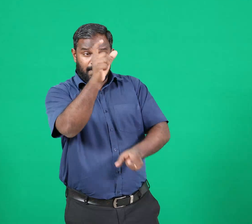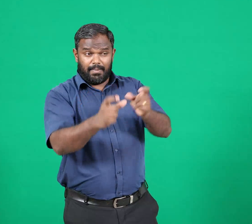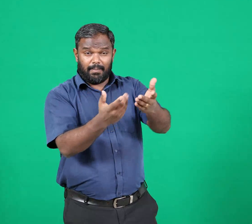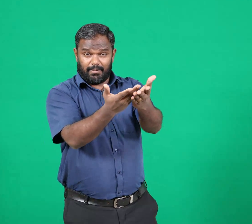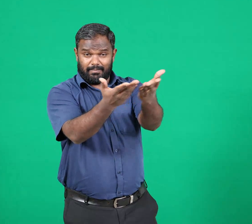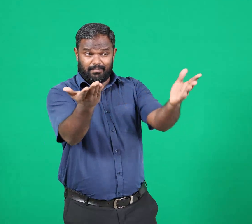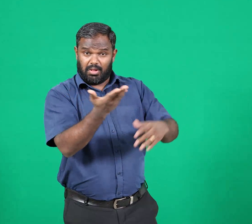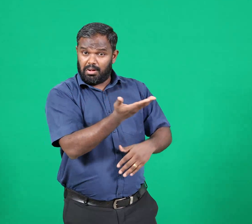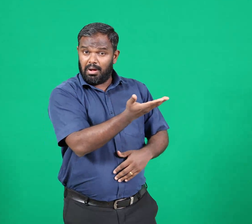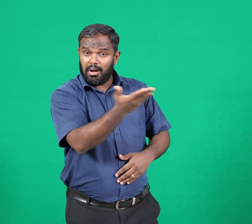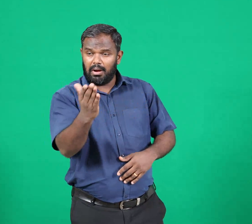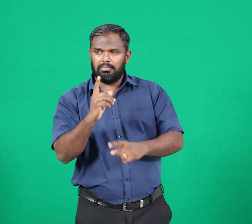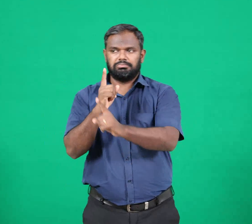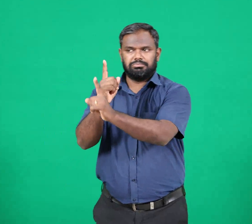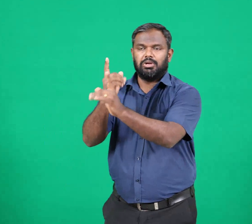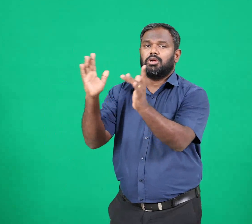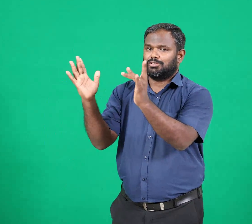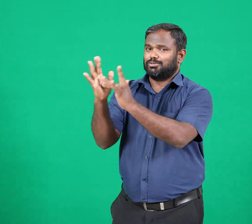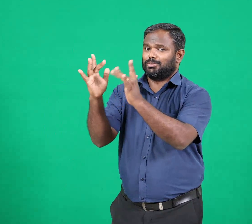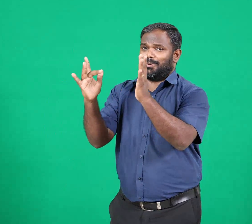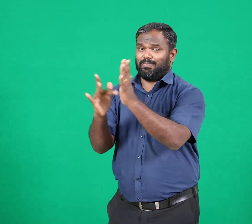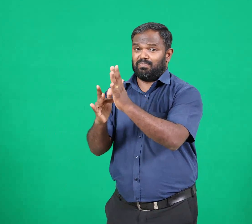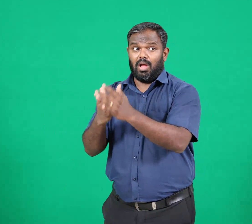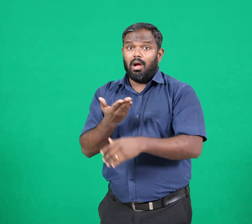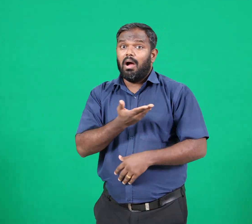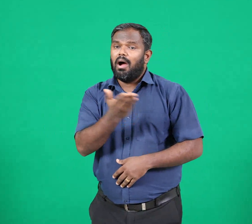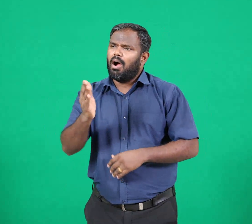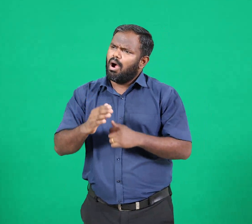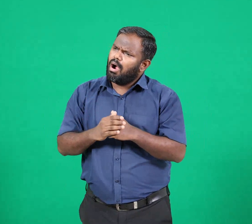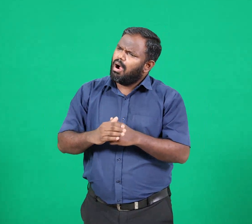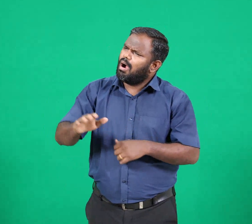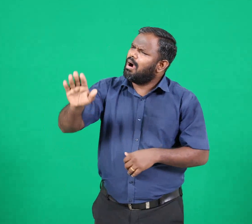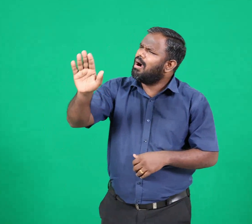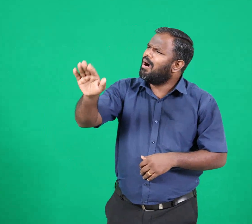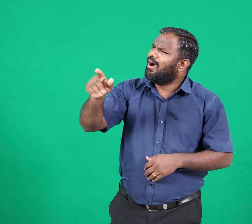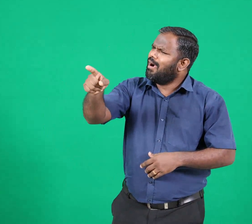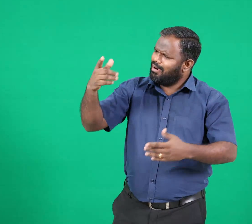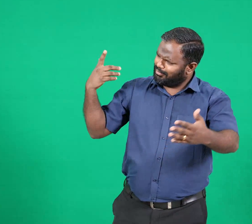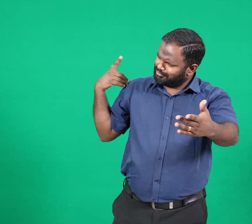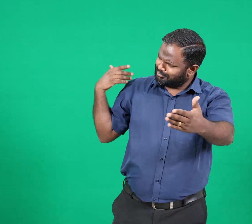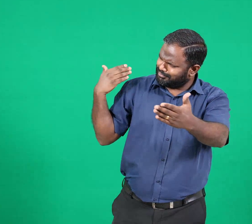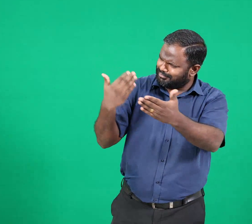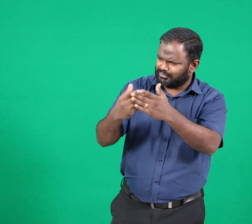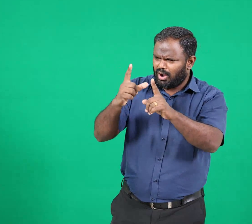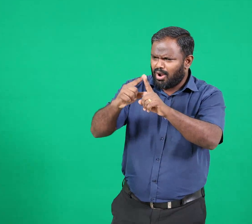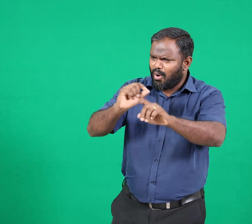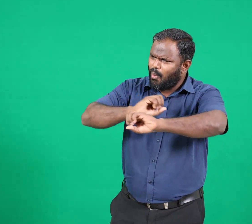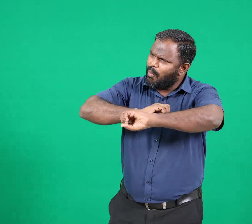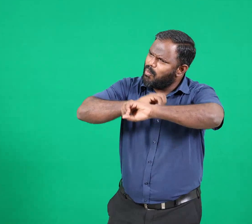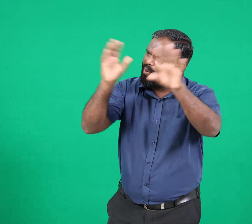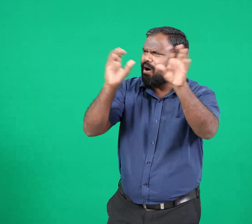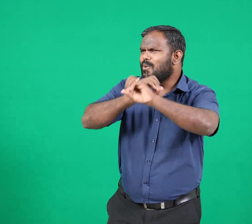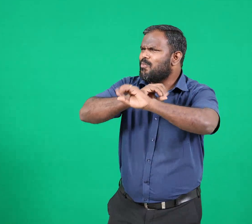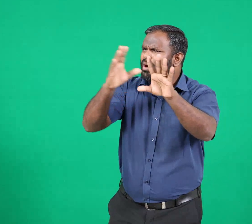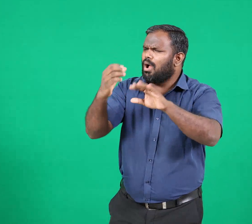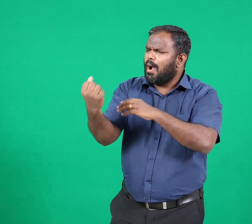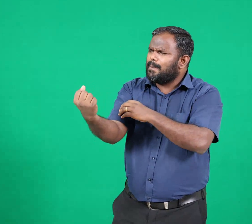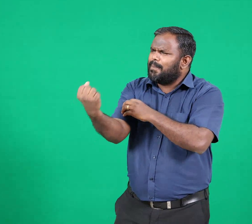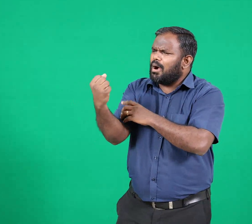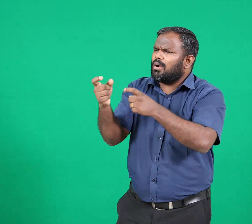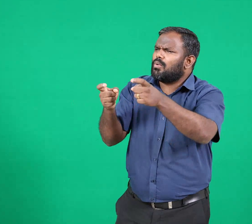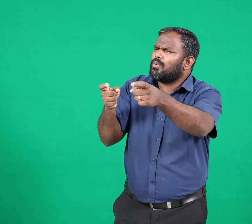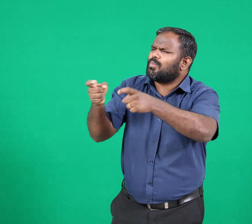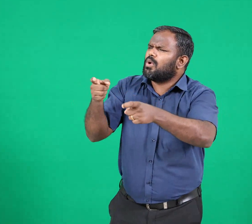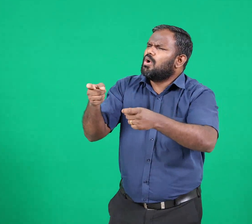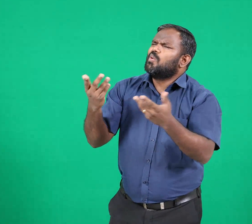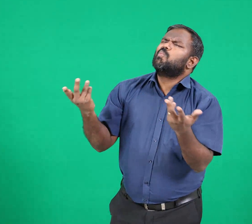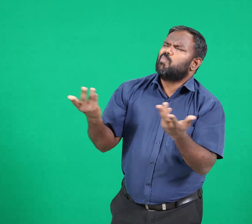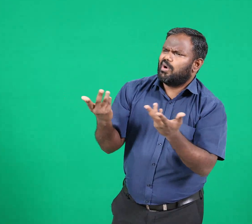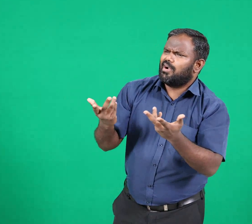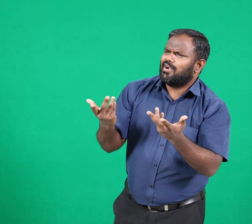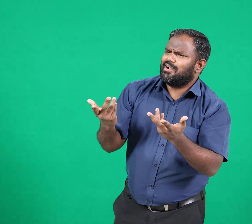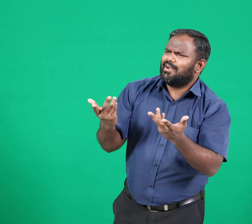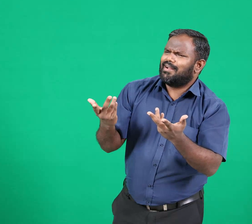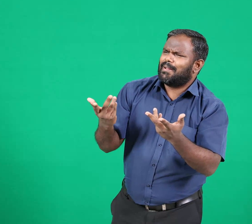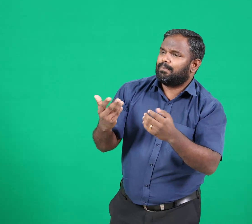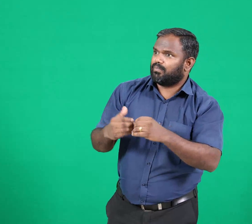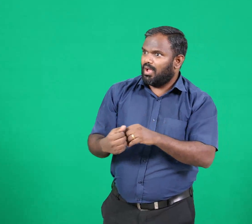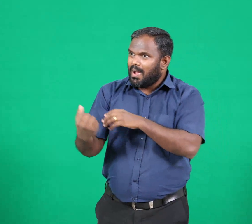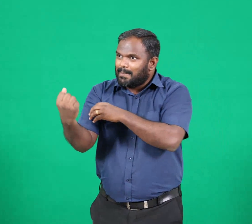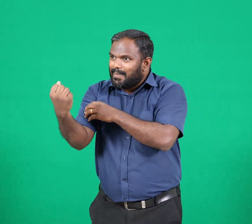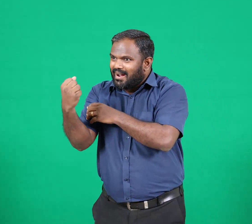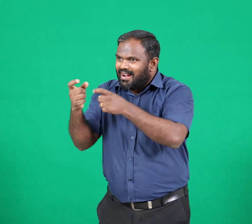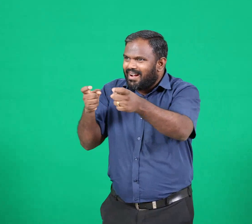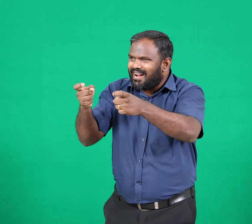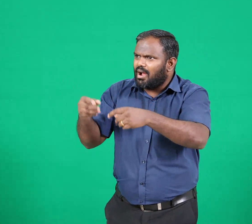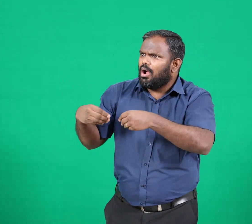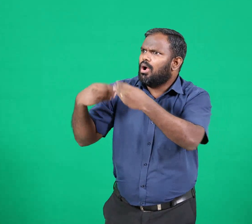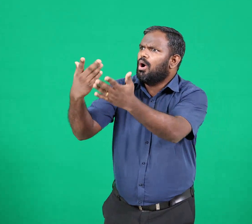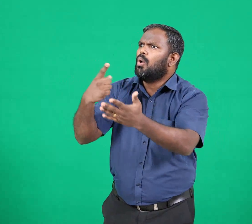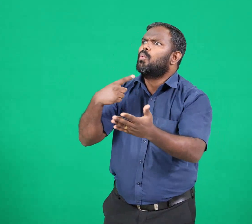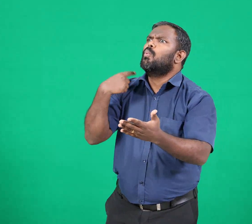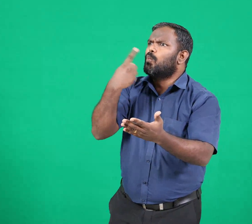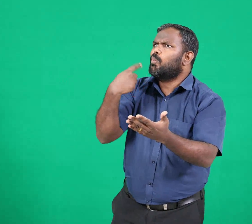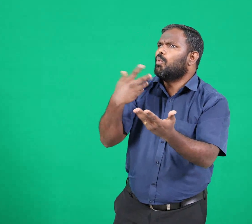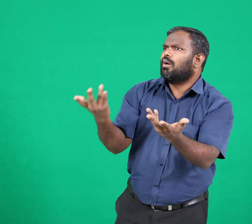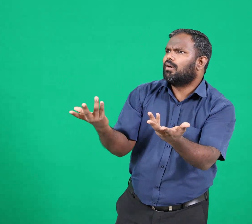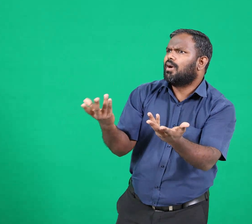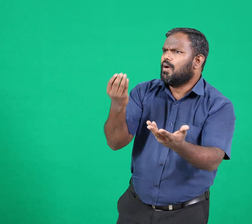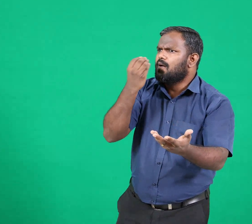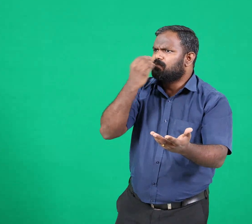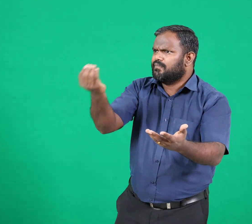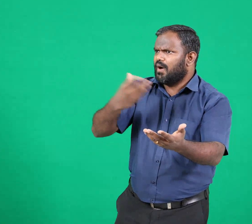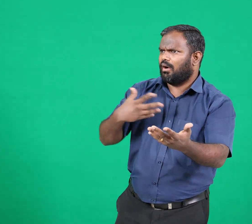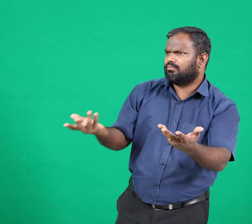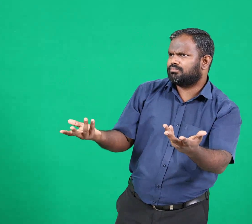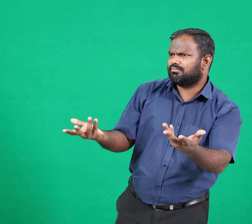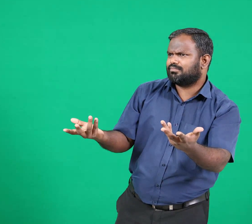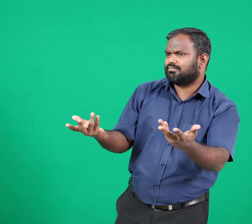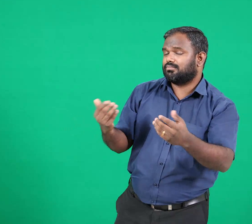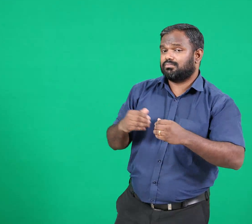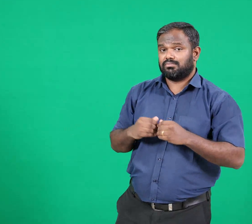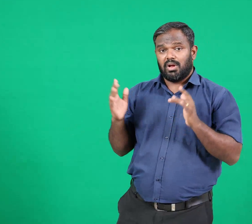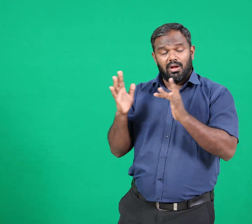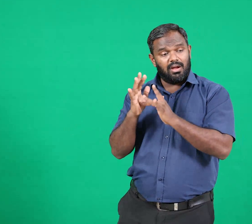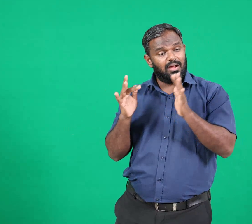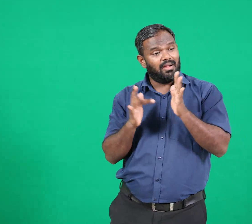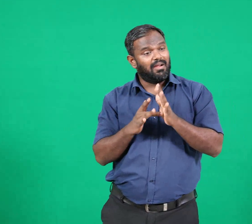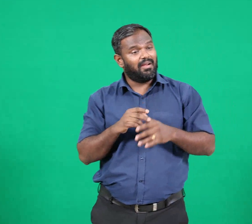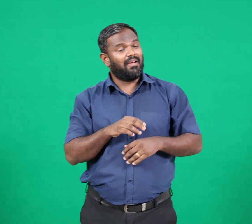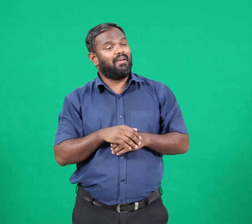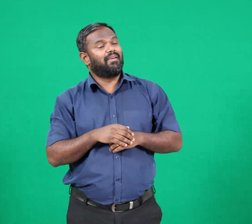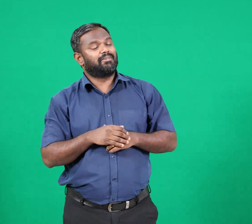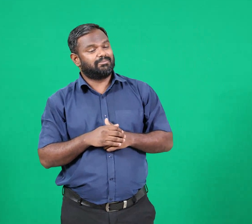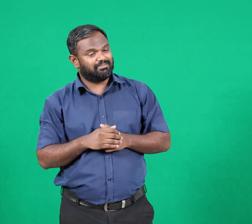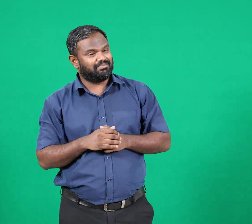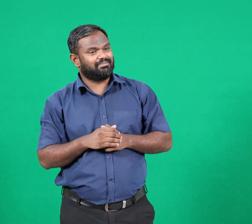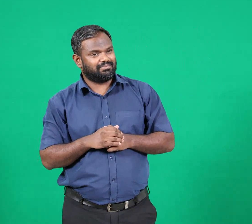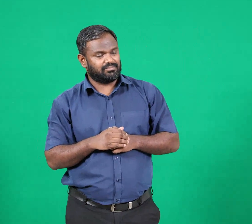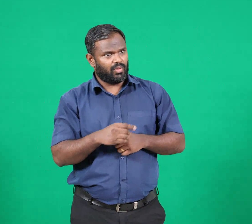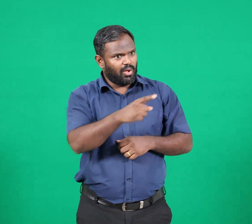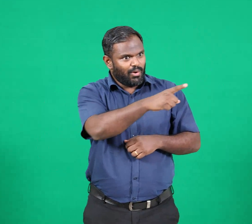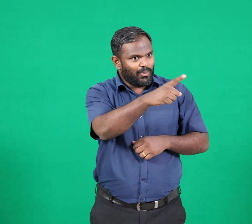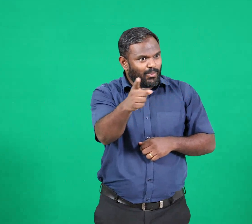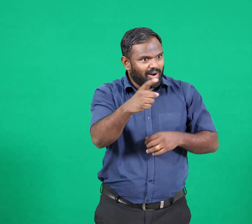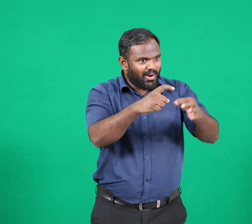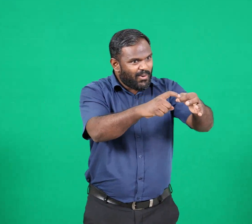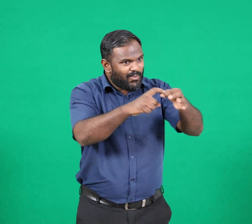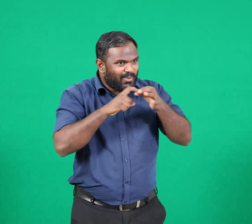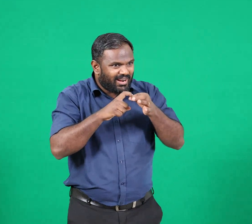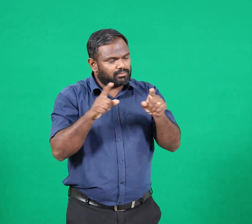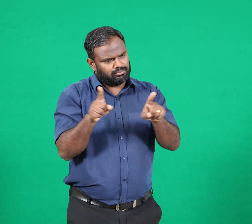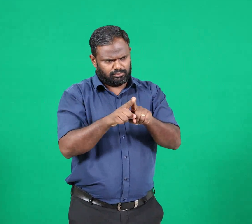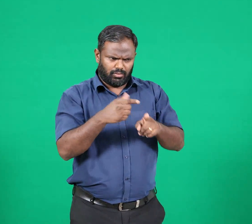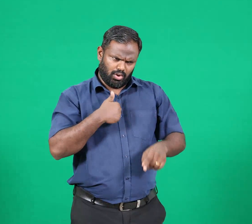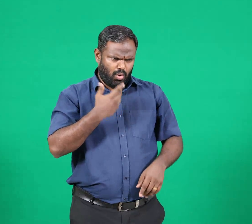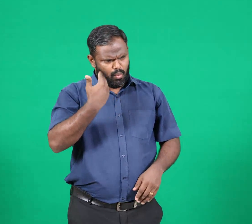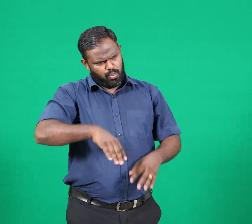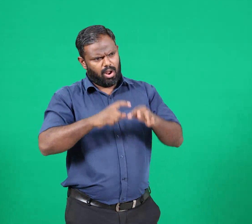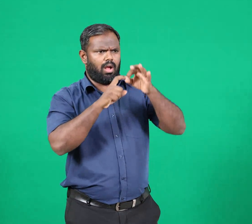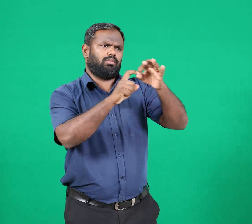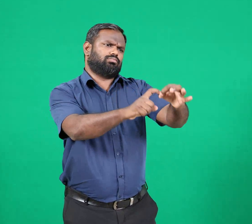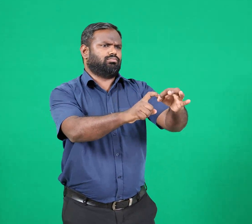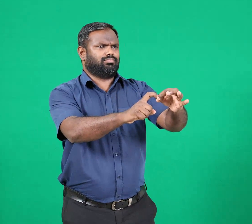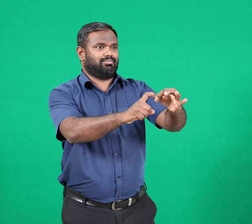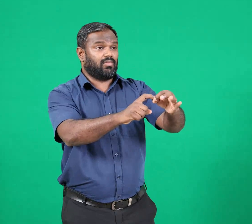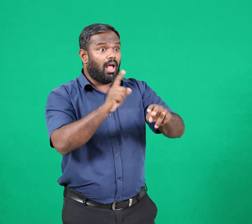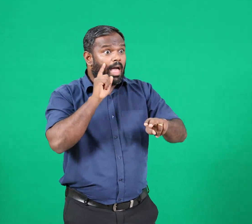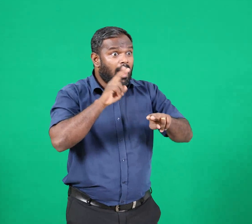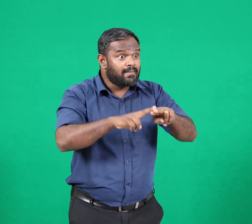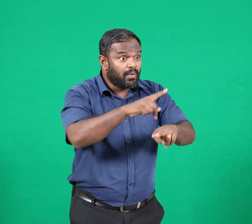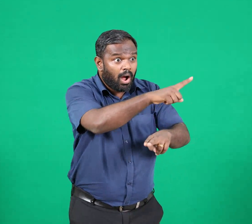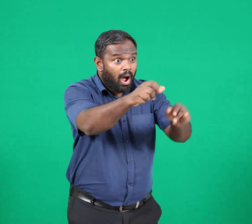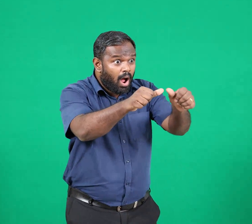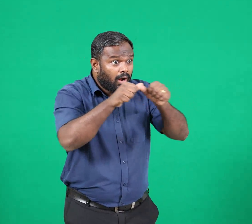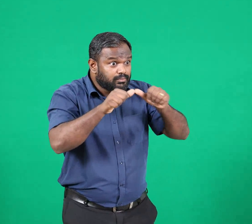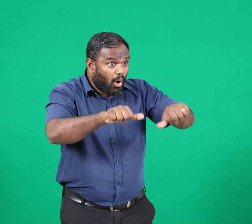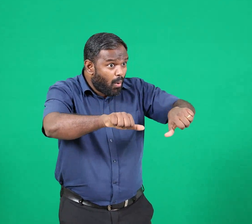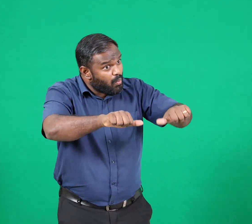" By what authority are You doing these things?" they asked. " And who gave You this authority?"